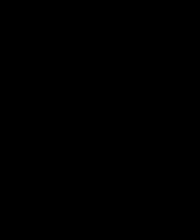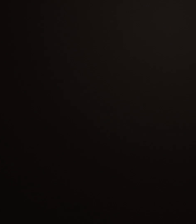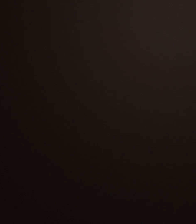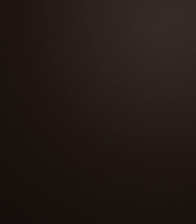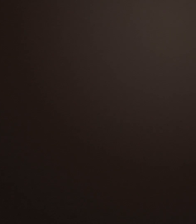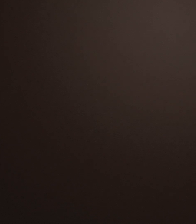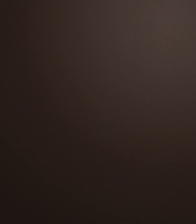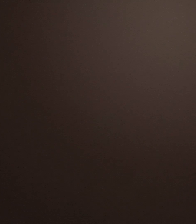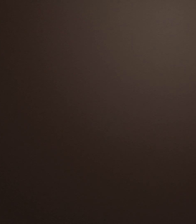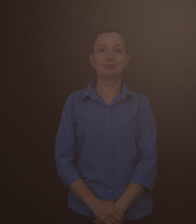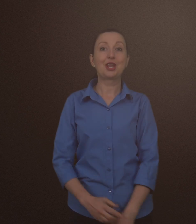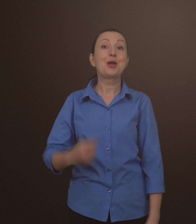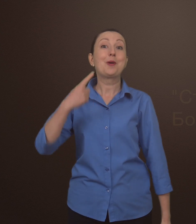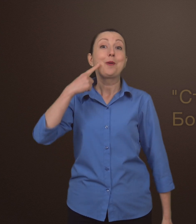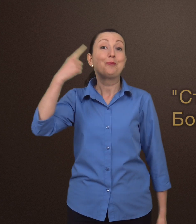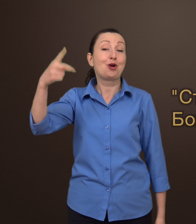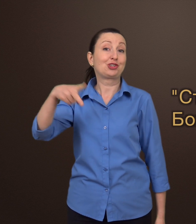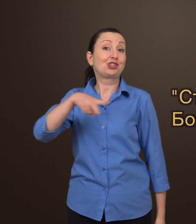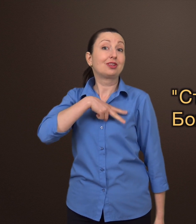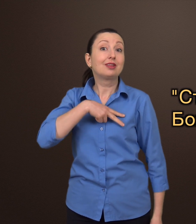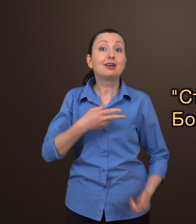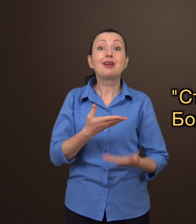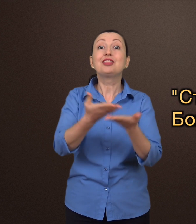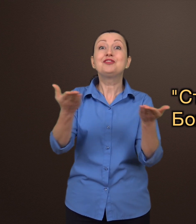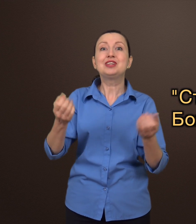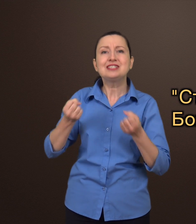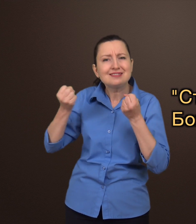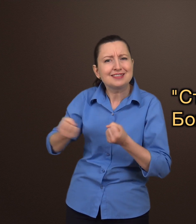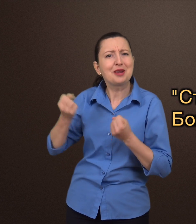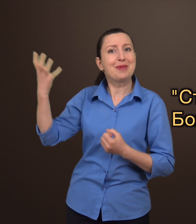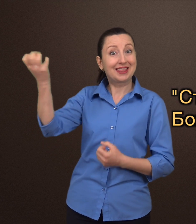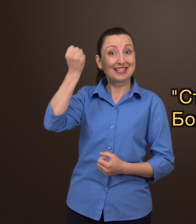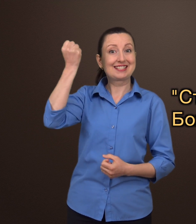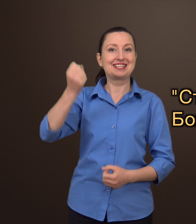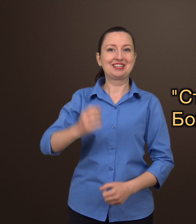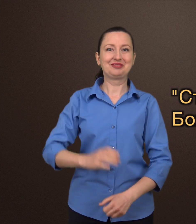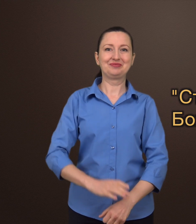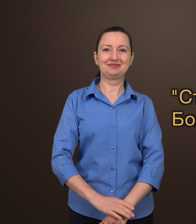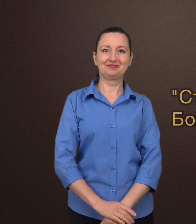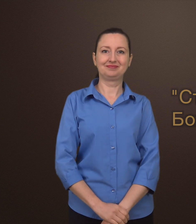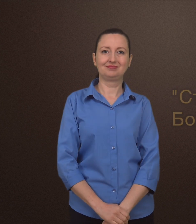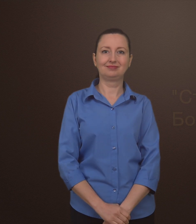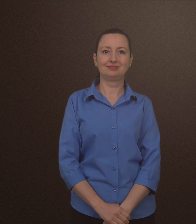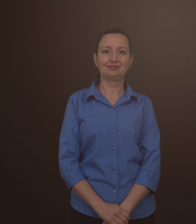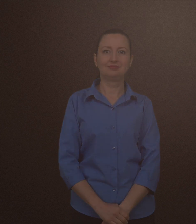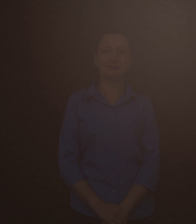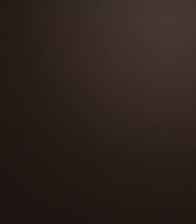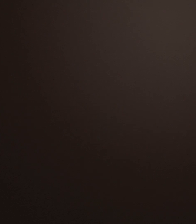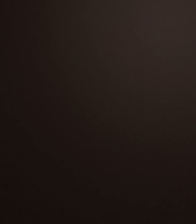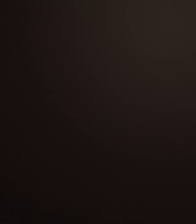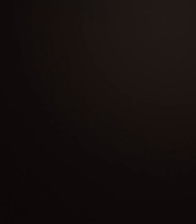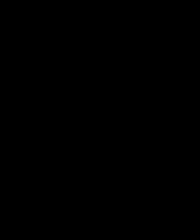Striving to get God's prize